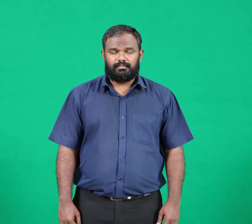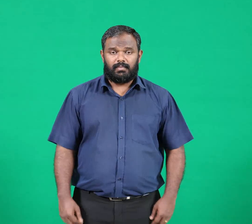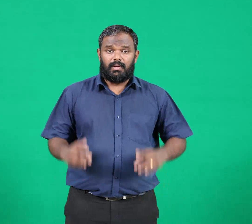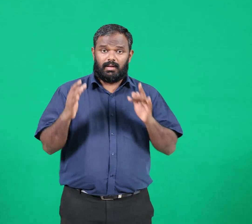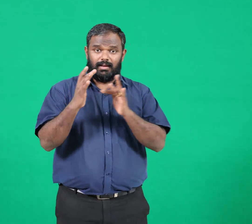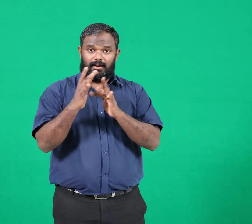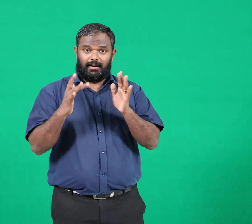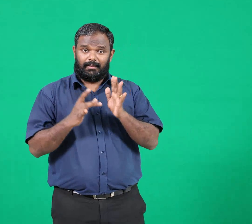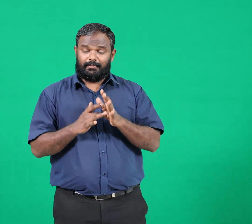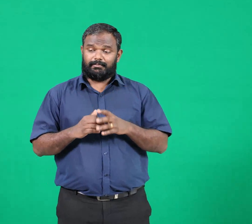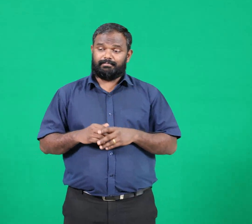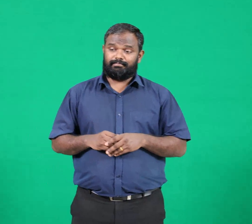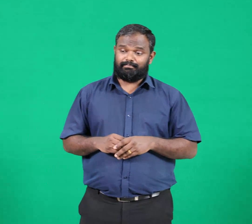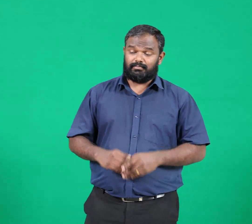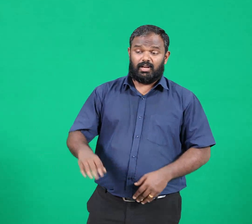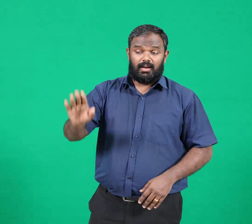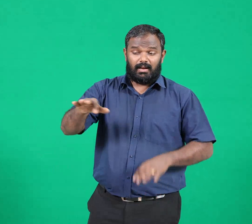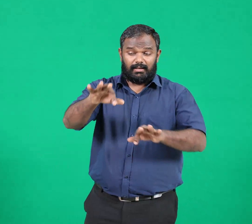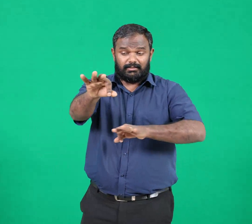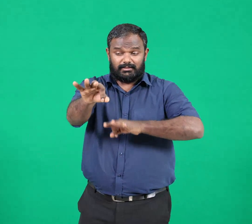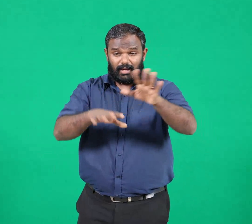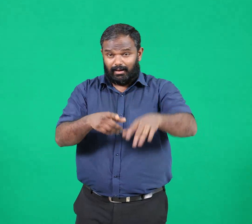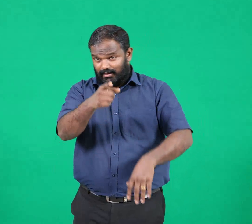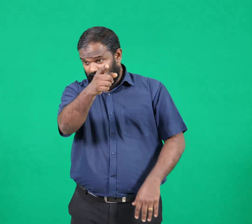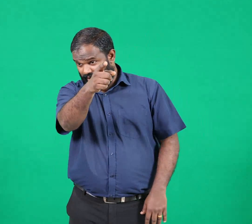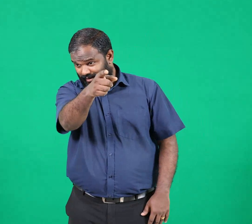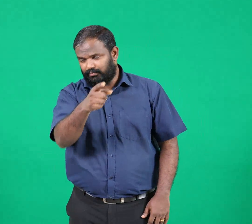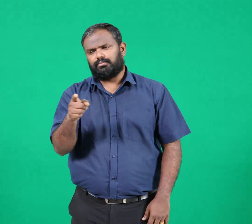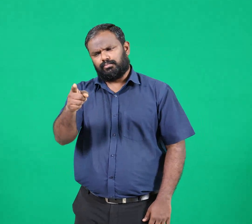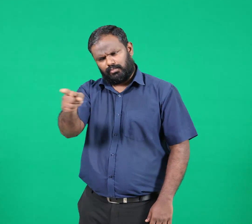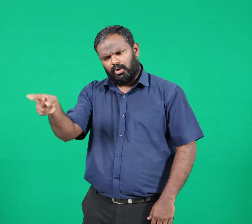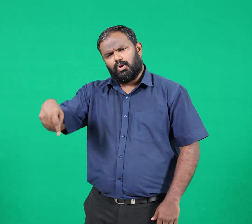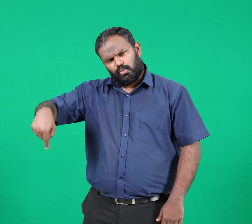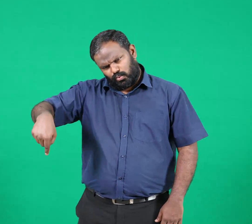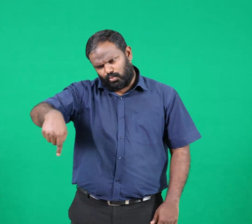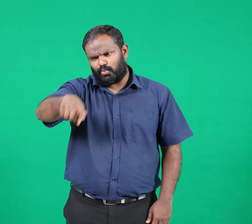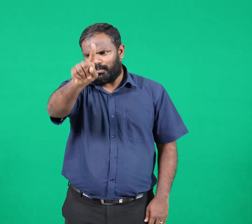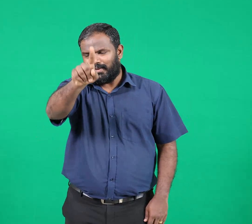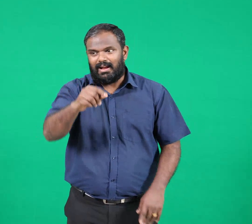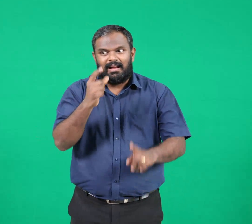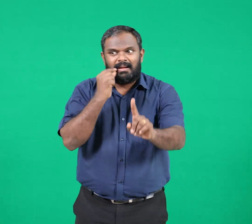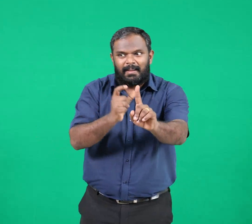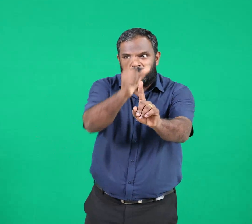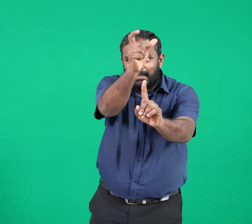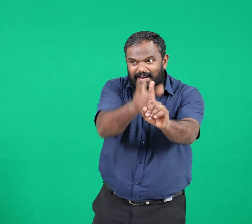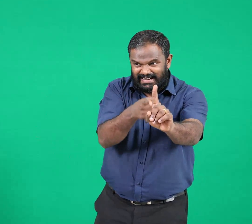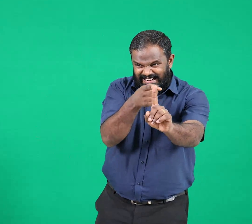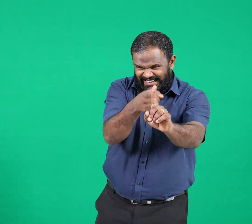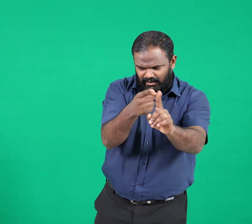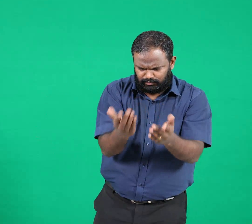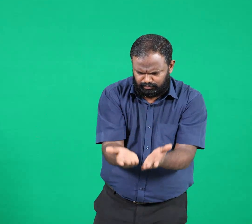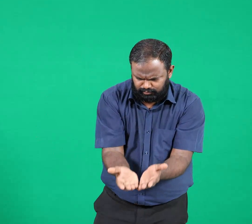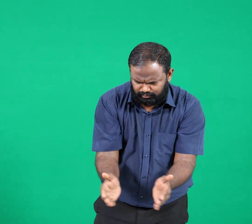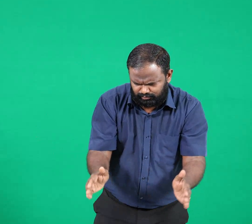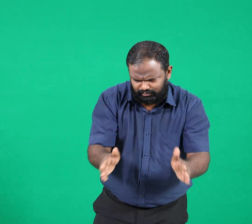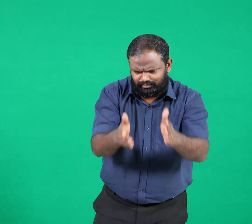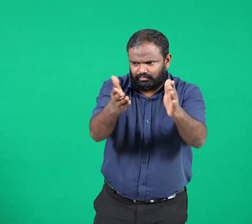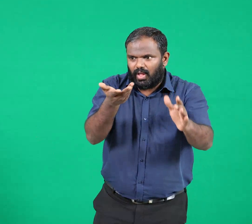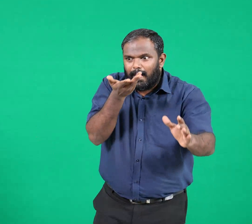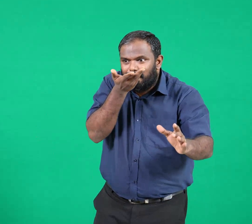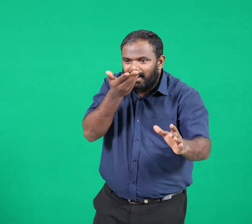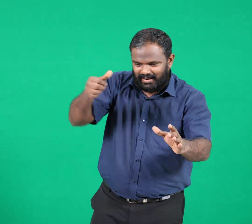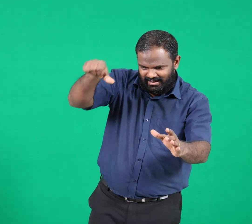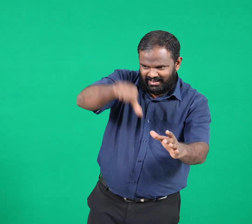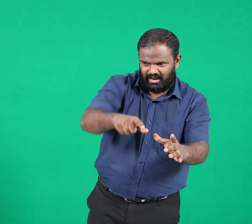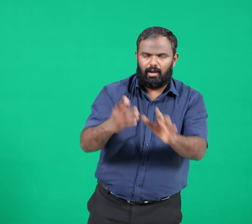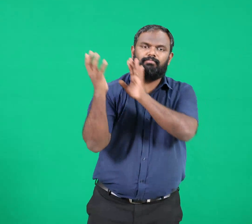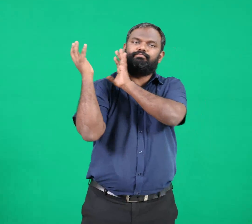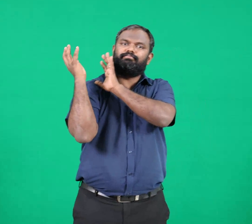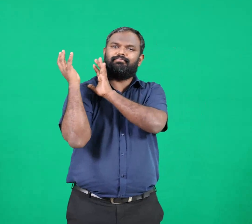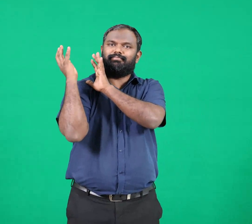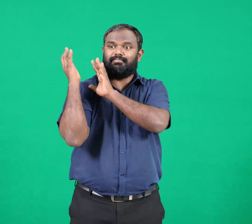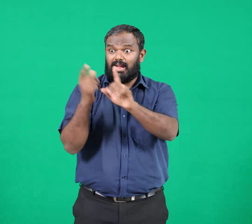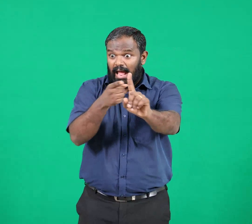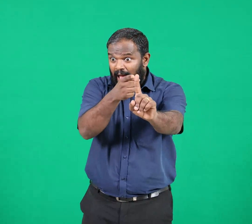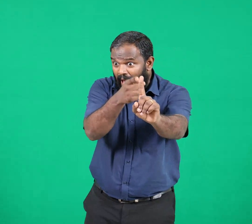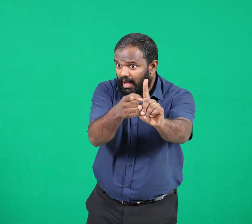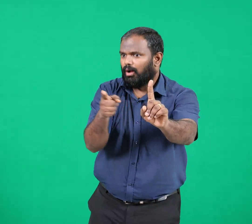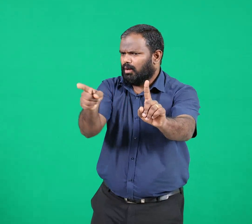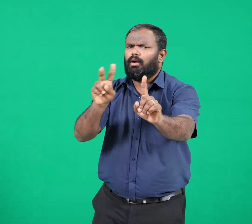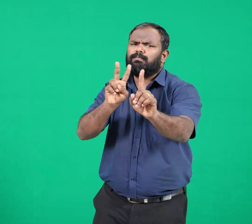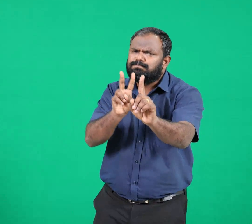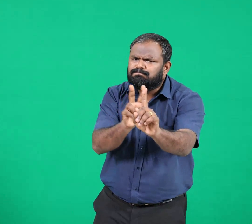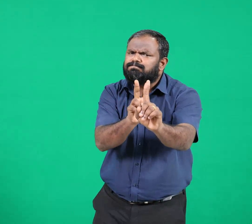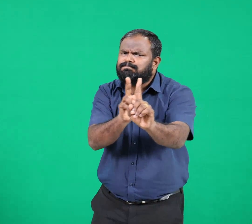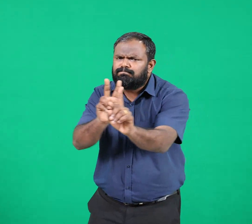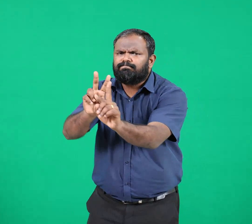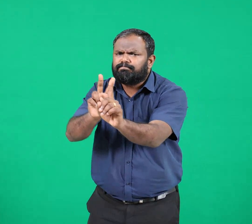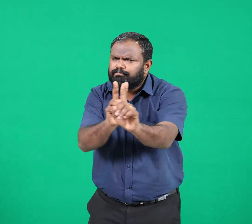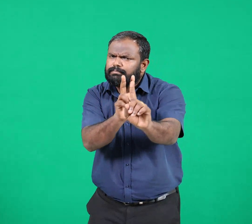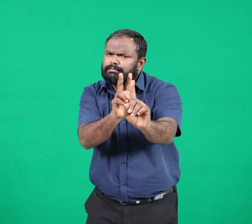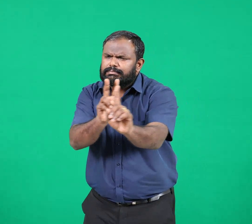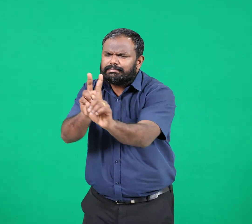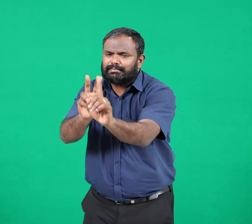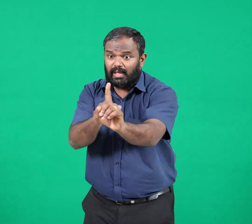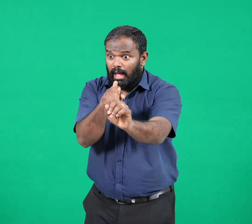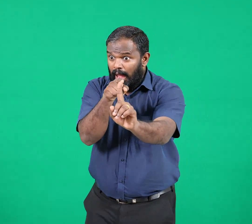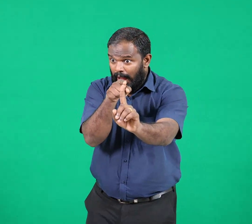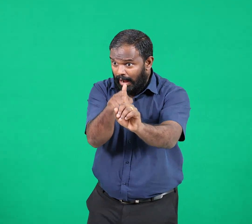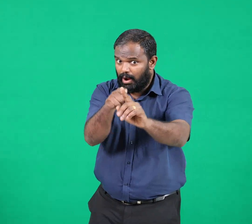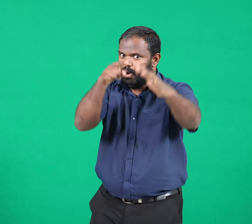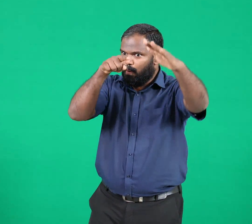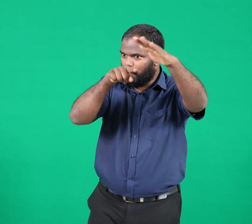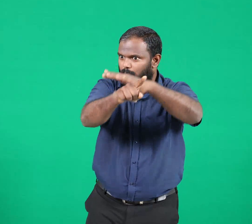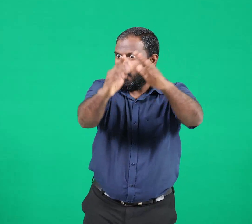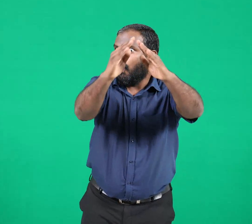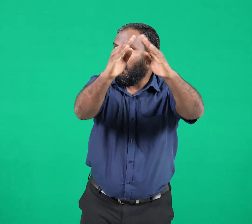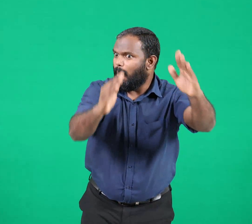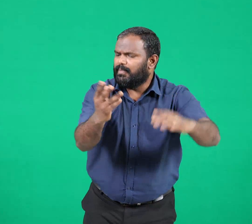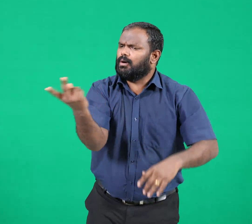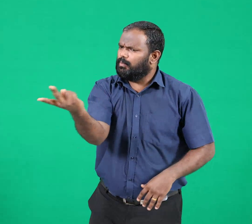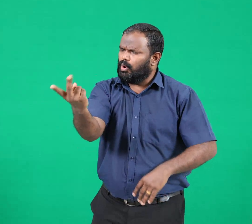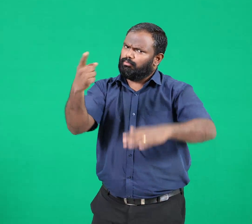He answered, "When you enter the city, a man carrying a jug of water will meet you.